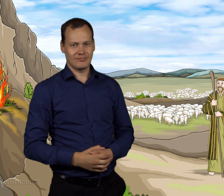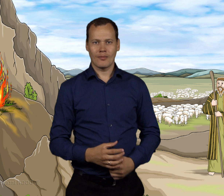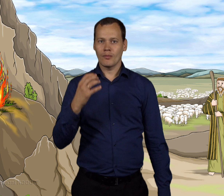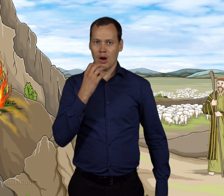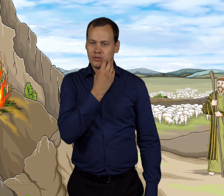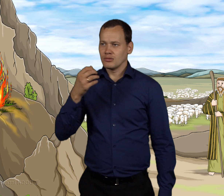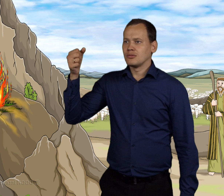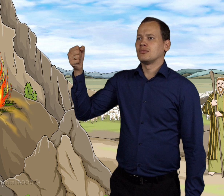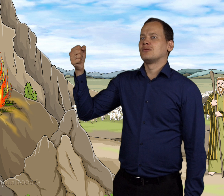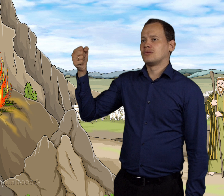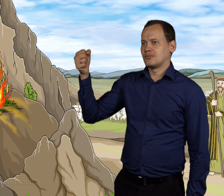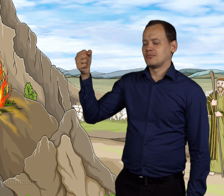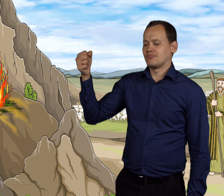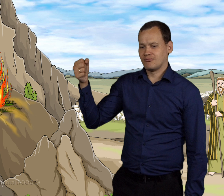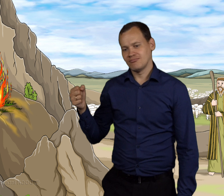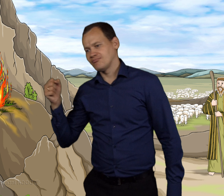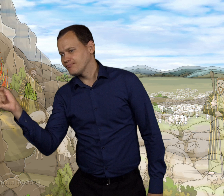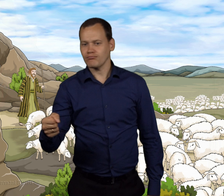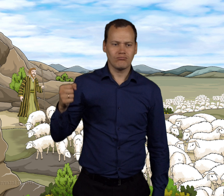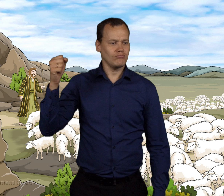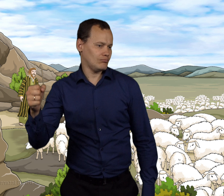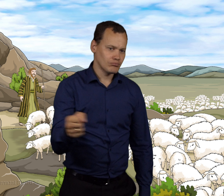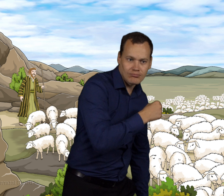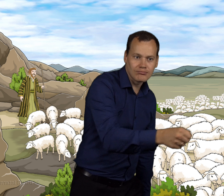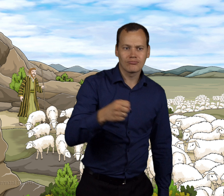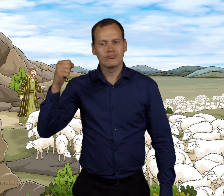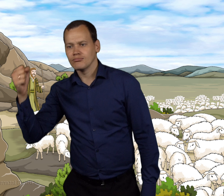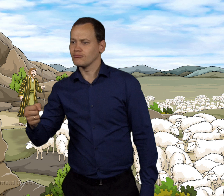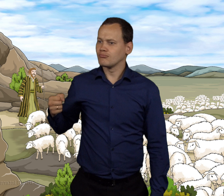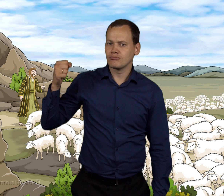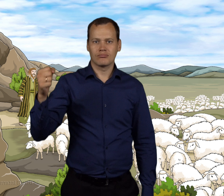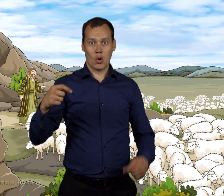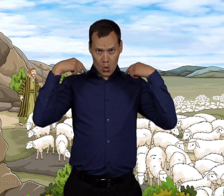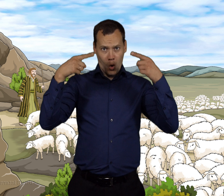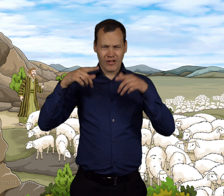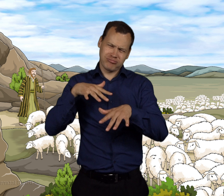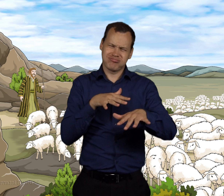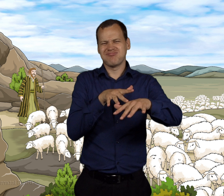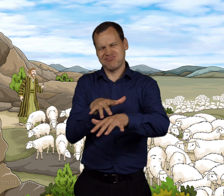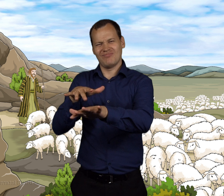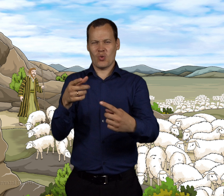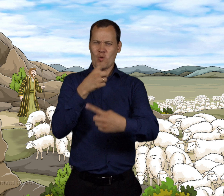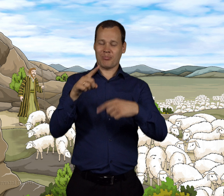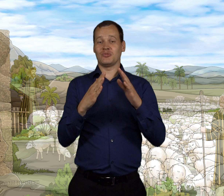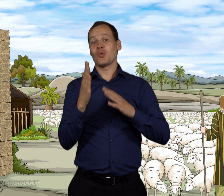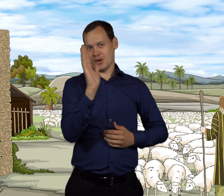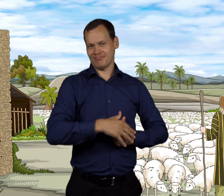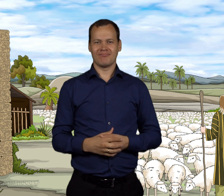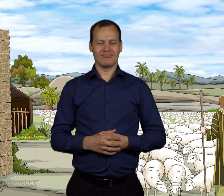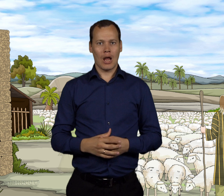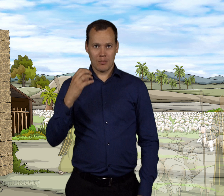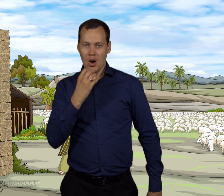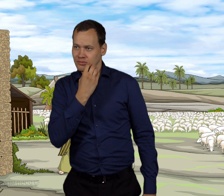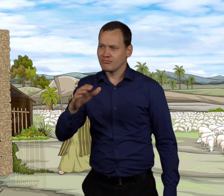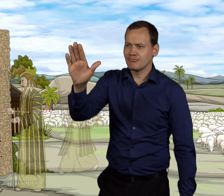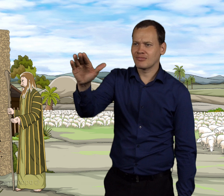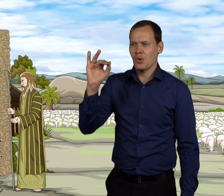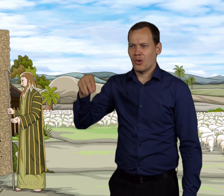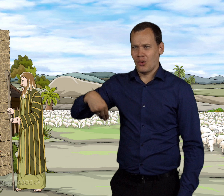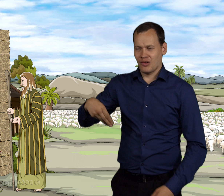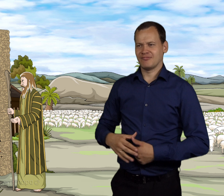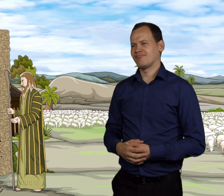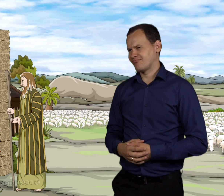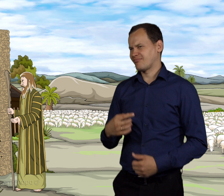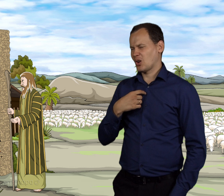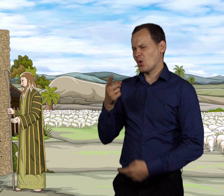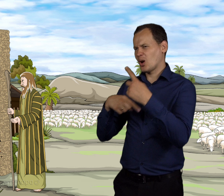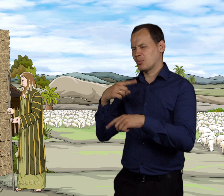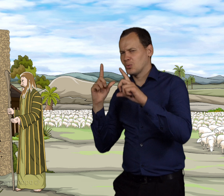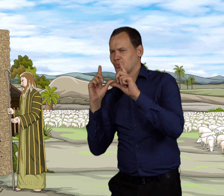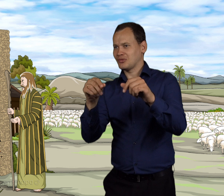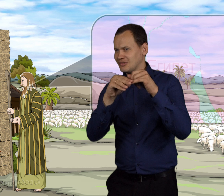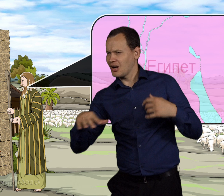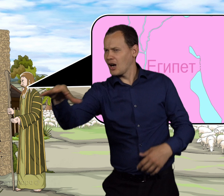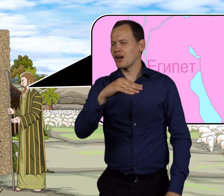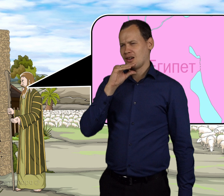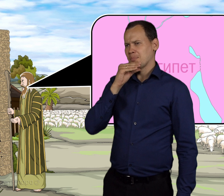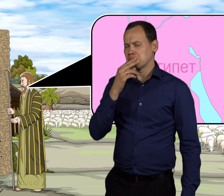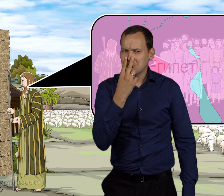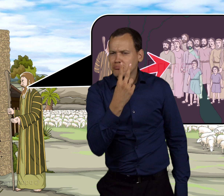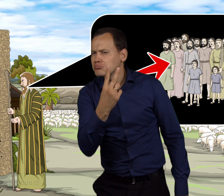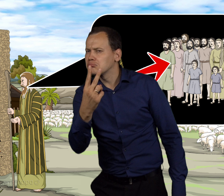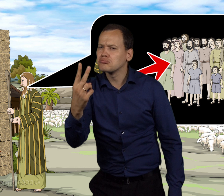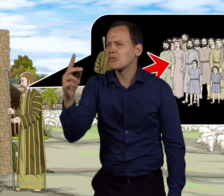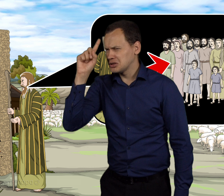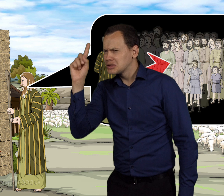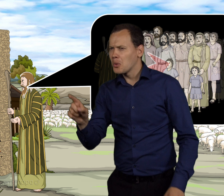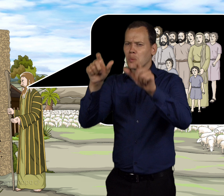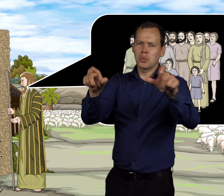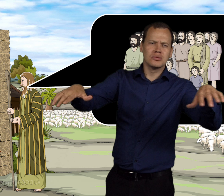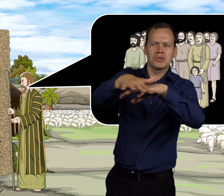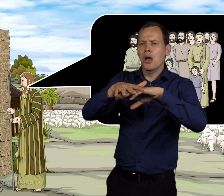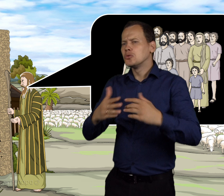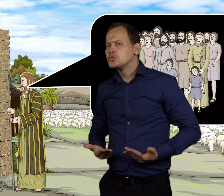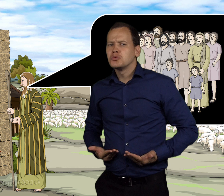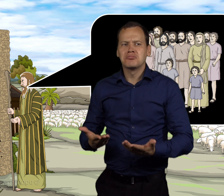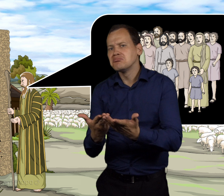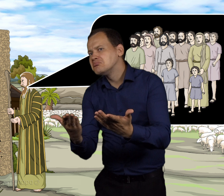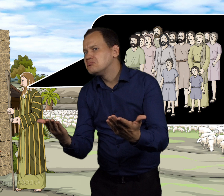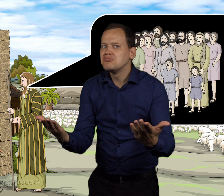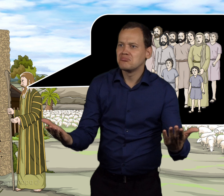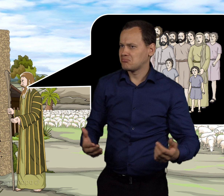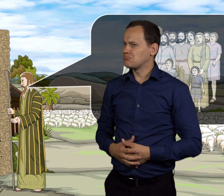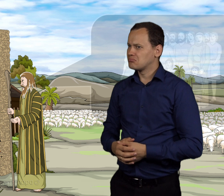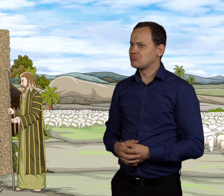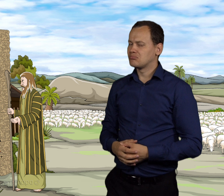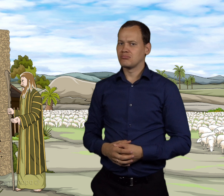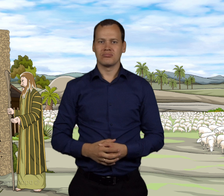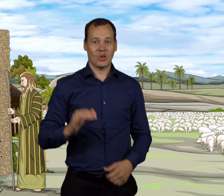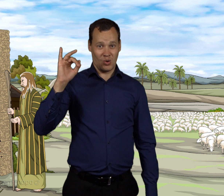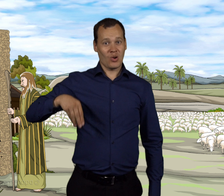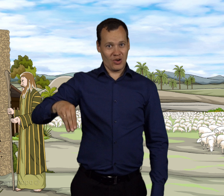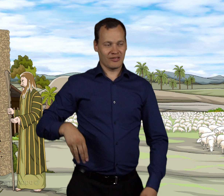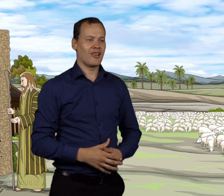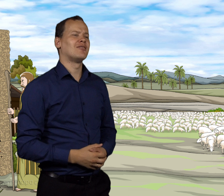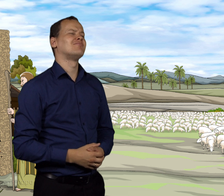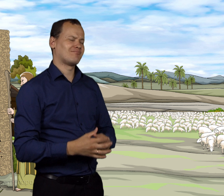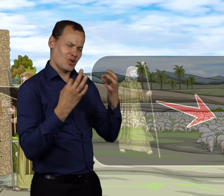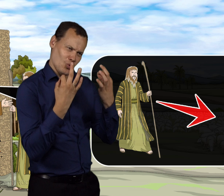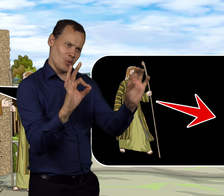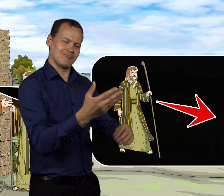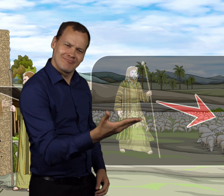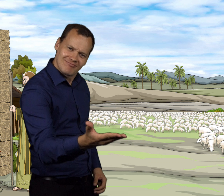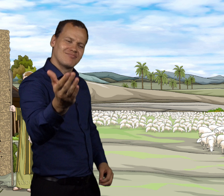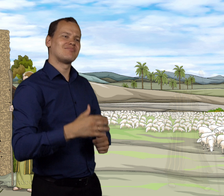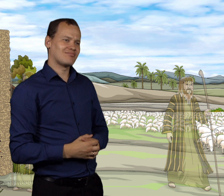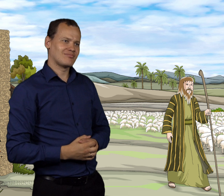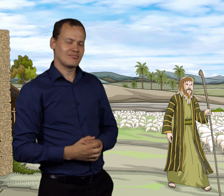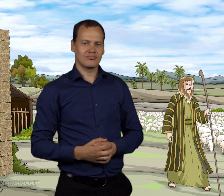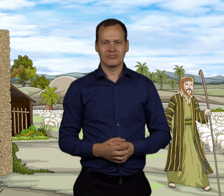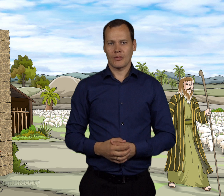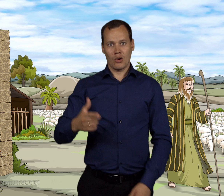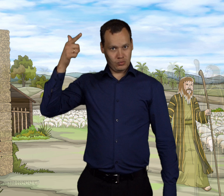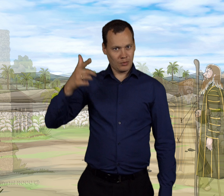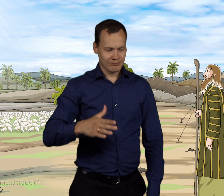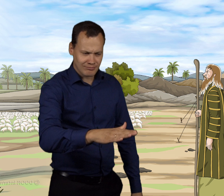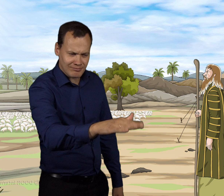Then Moses went back to his father-in-law Jethro and said to him, “Please let me return to my brothers in Egypt to see if they are still alive.”